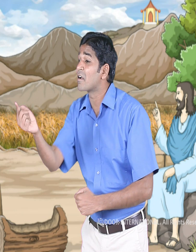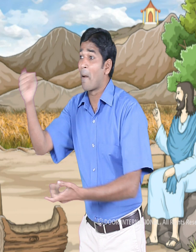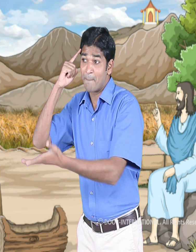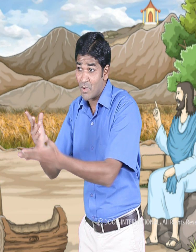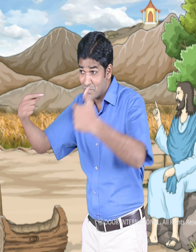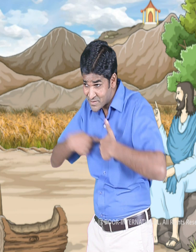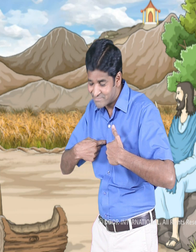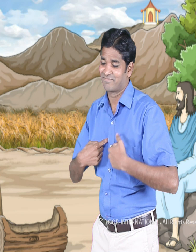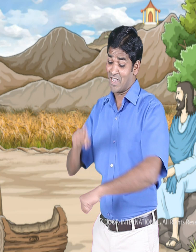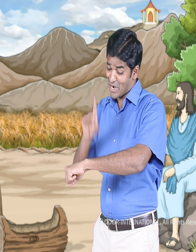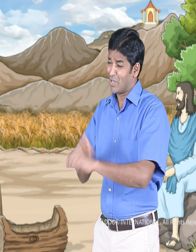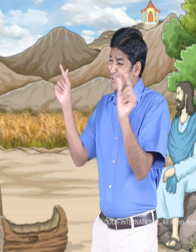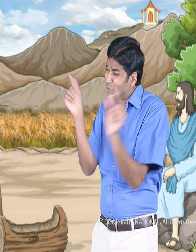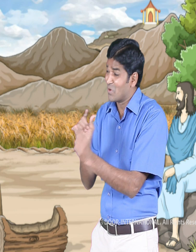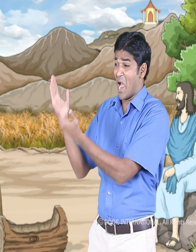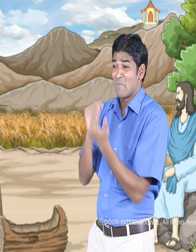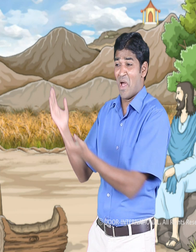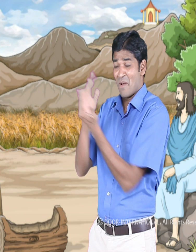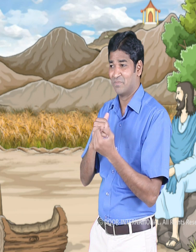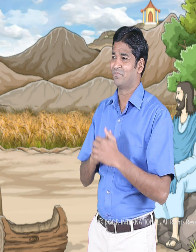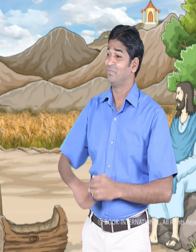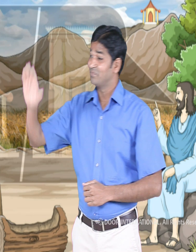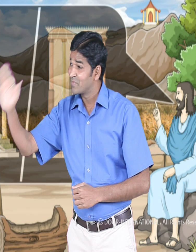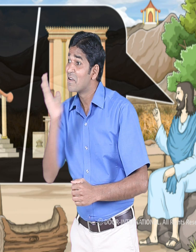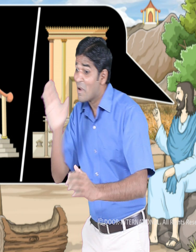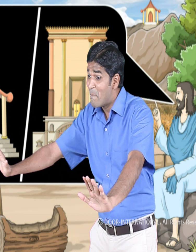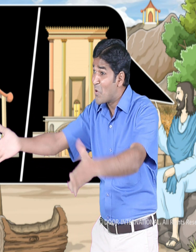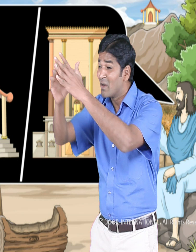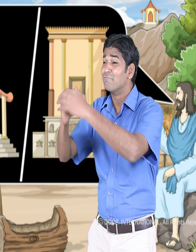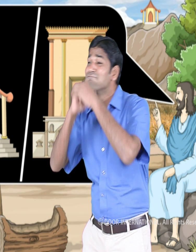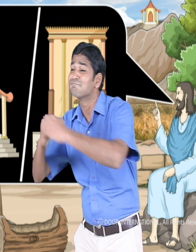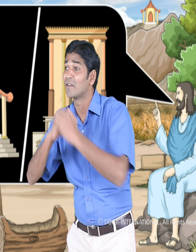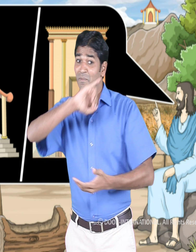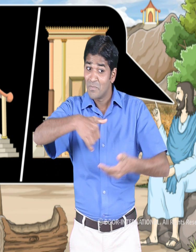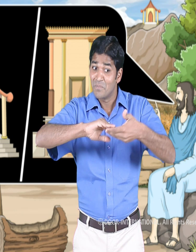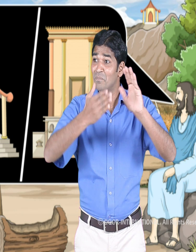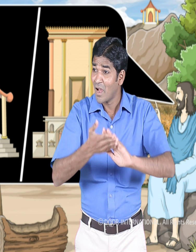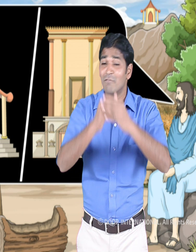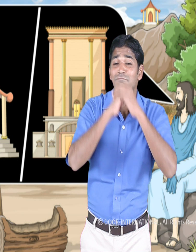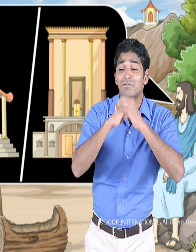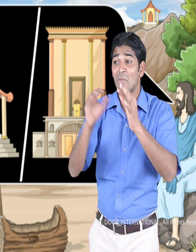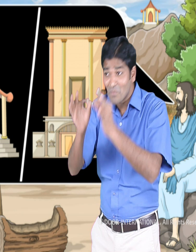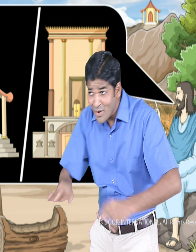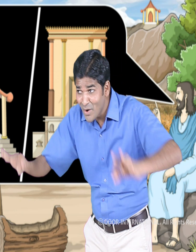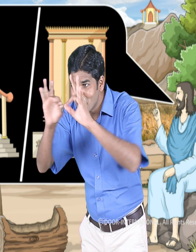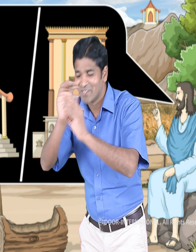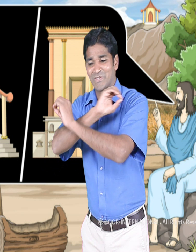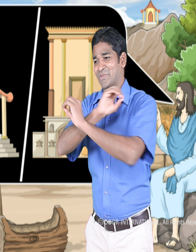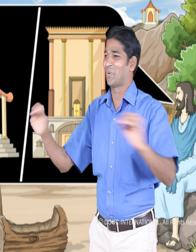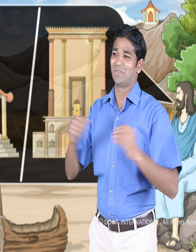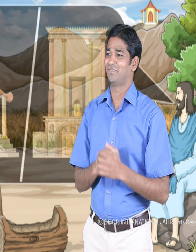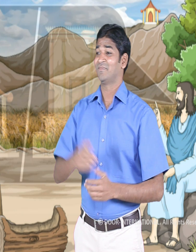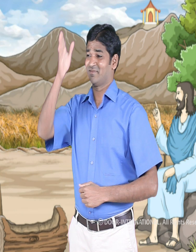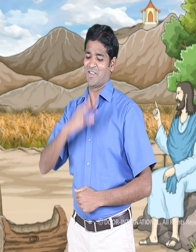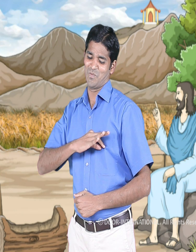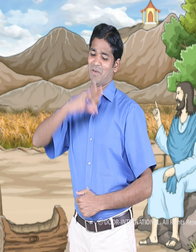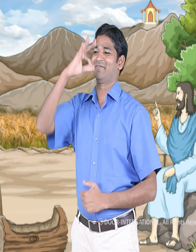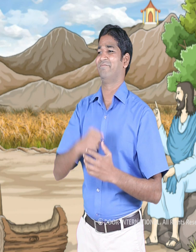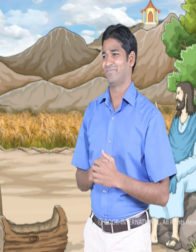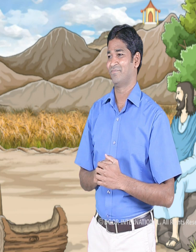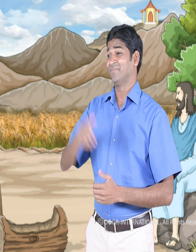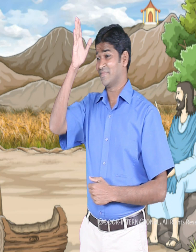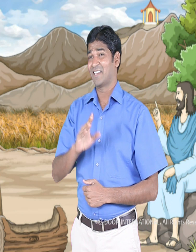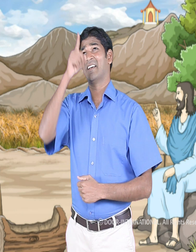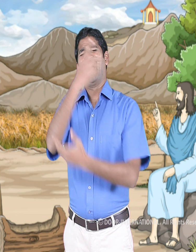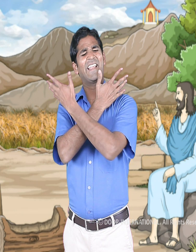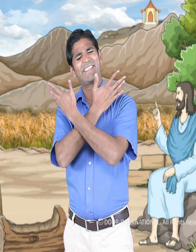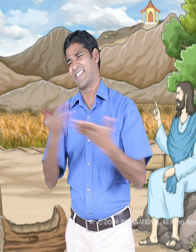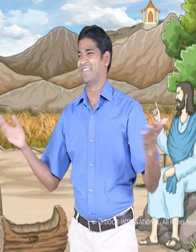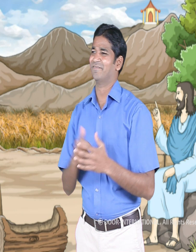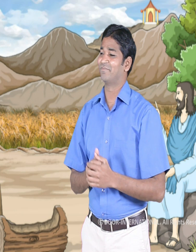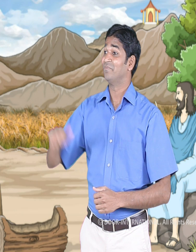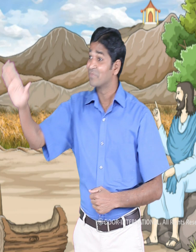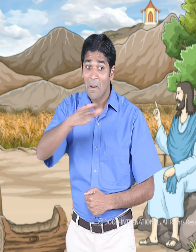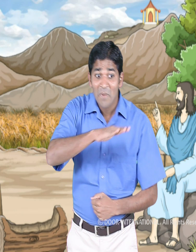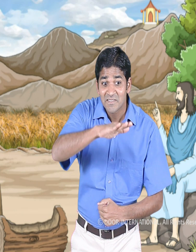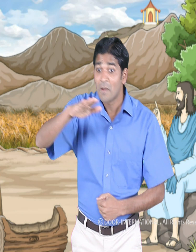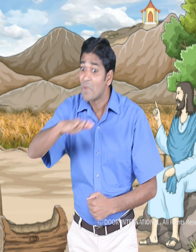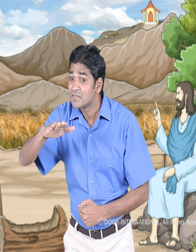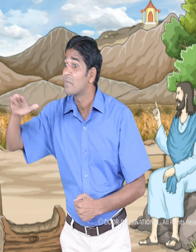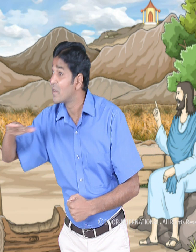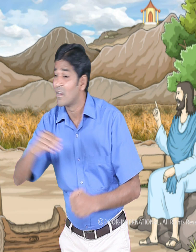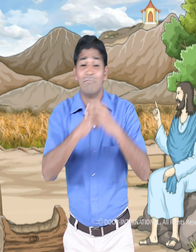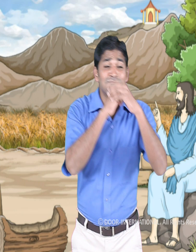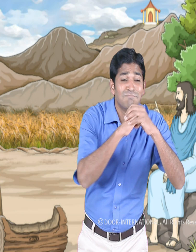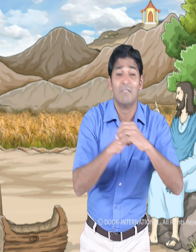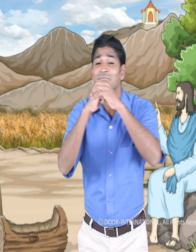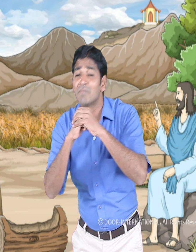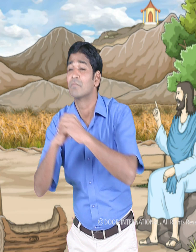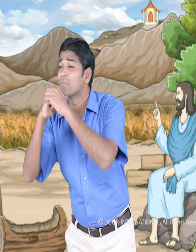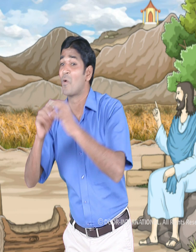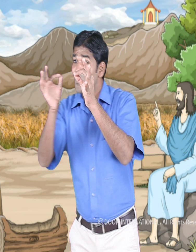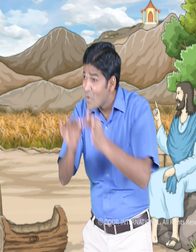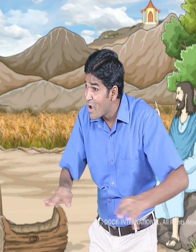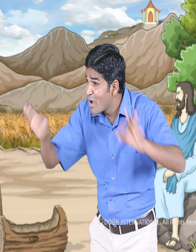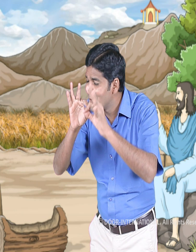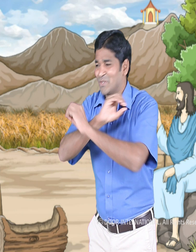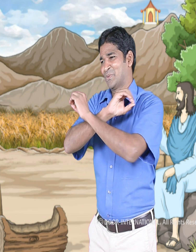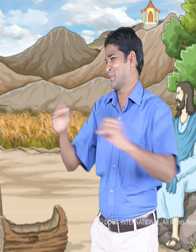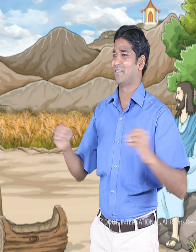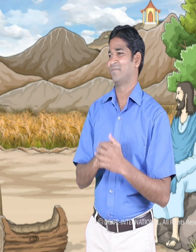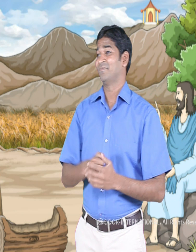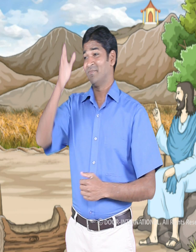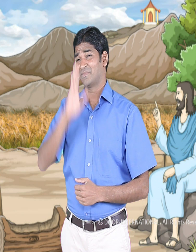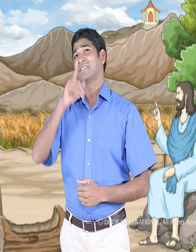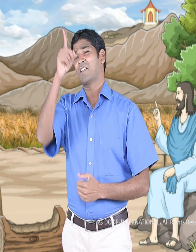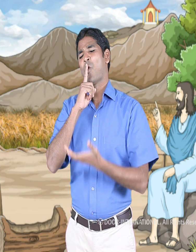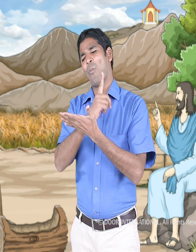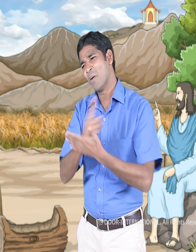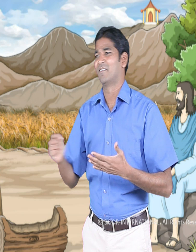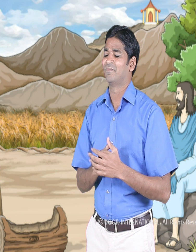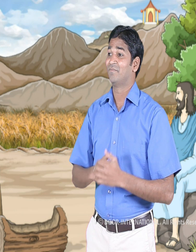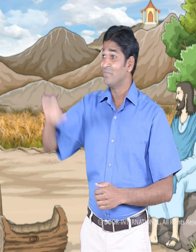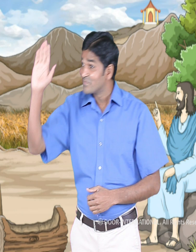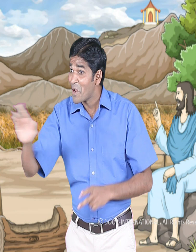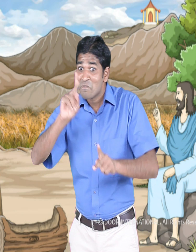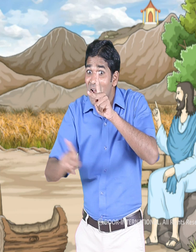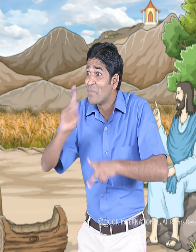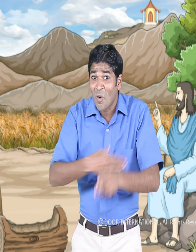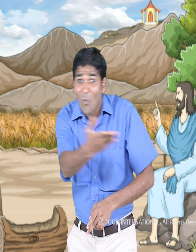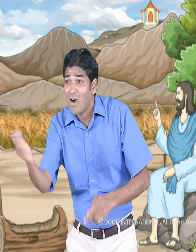“Believe Me, woman,” Jesus replied, “a time is coming when you will worship the Father neither on this mountain nor in Jerusalem.